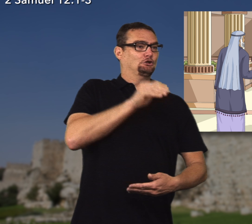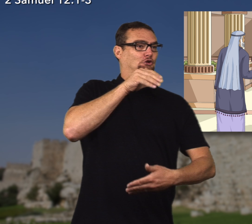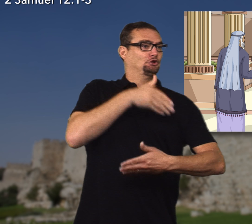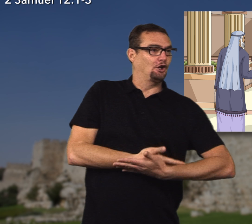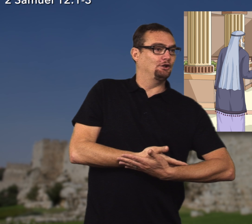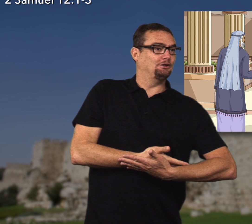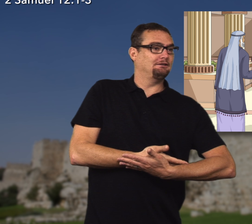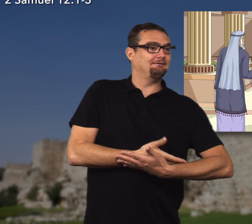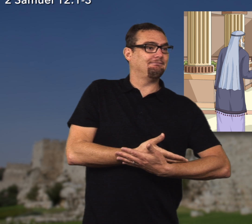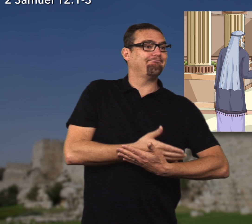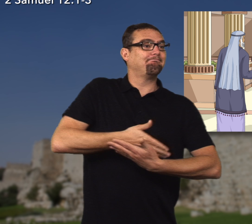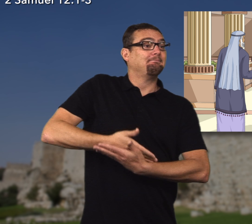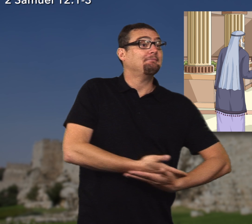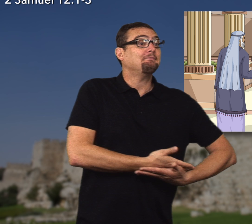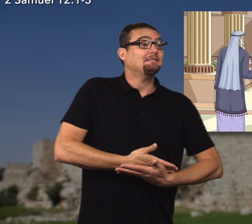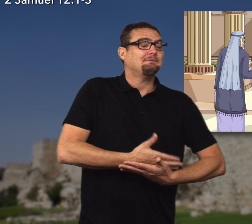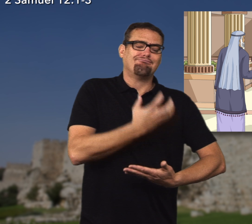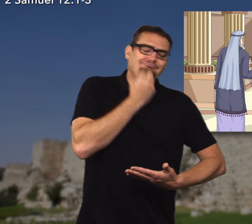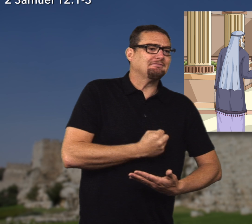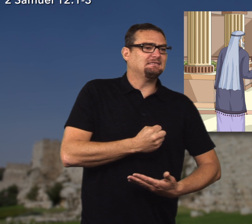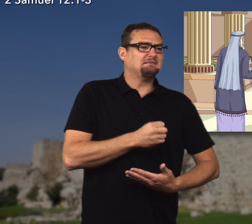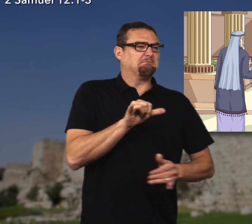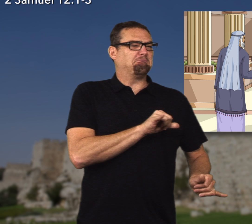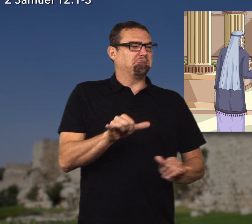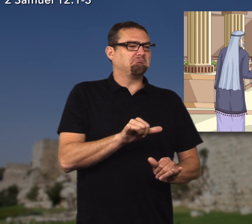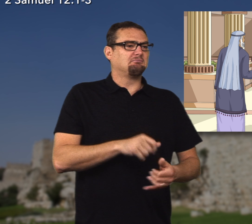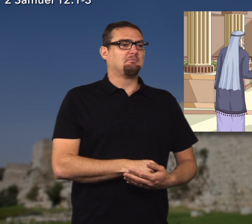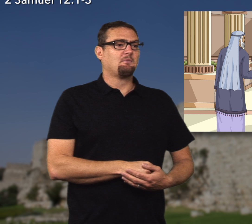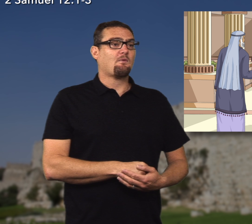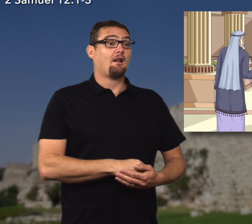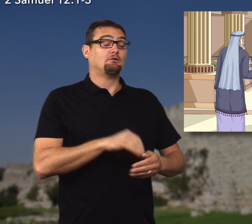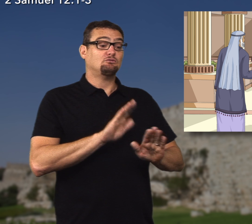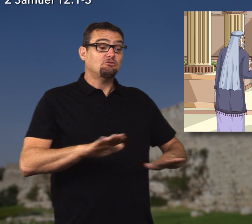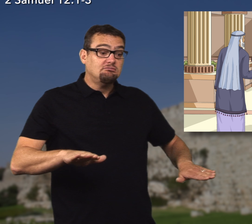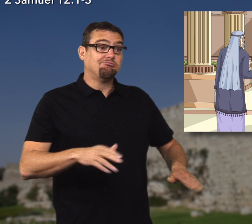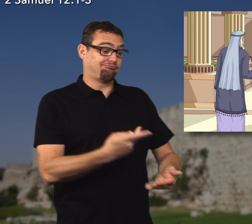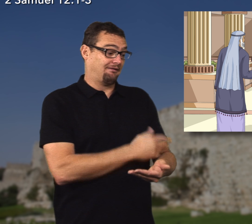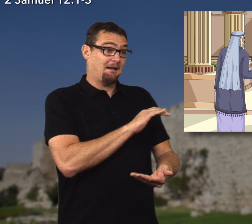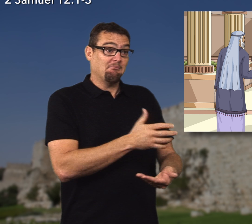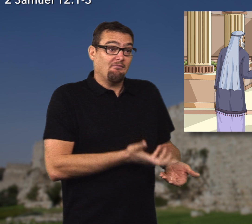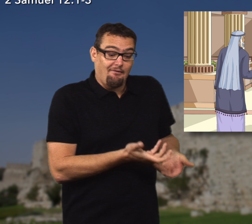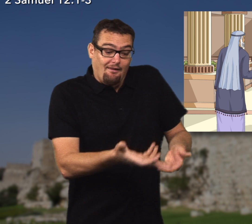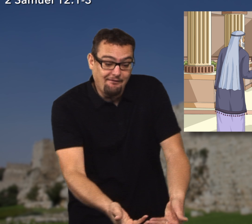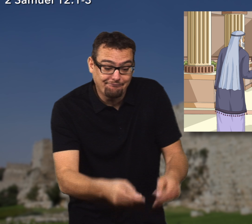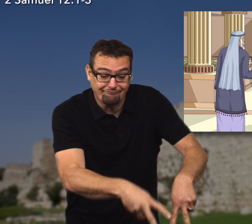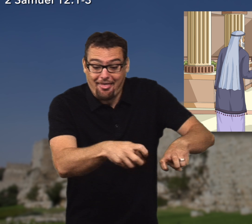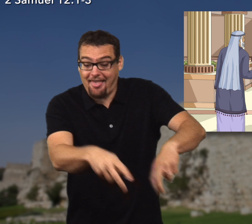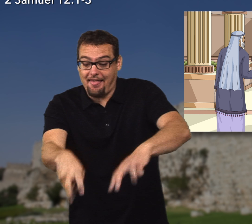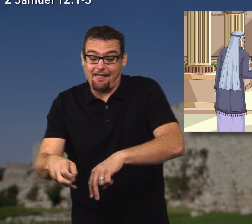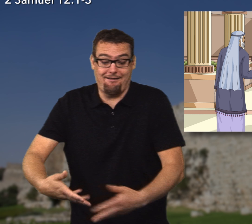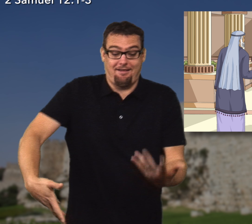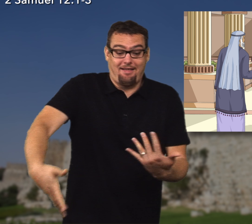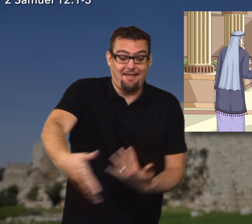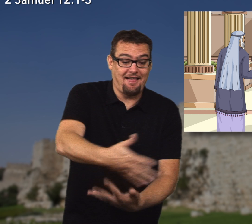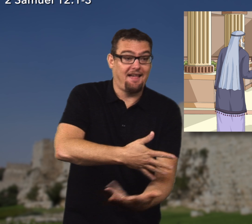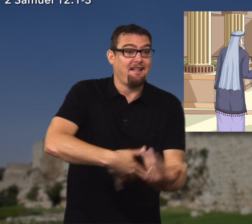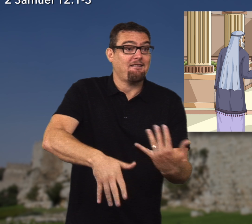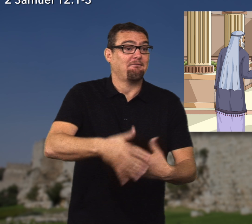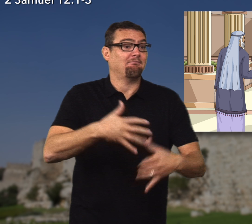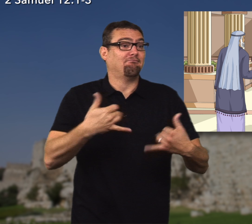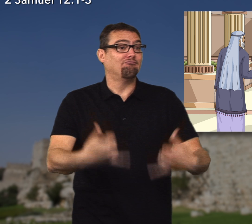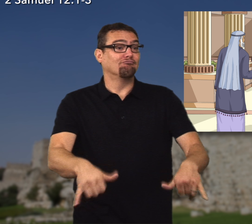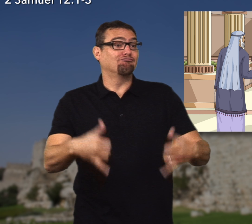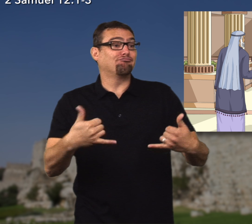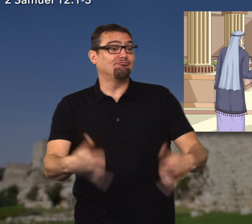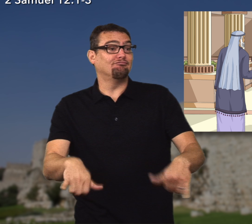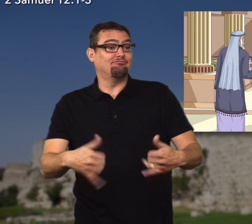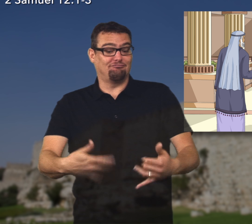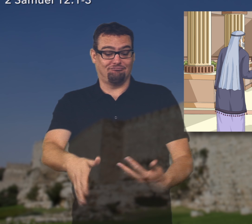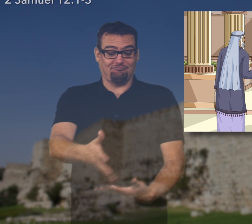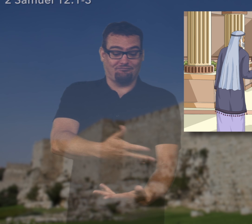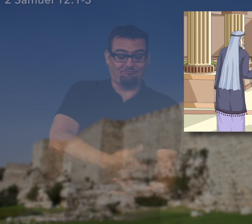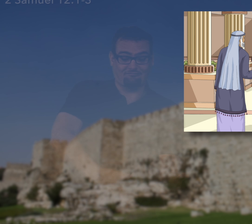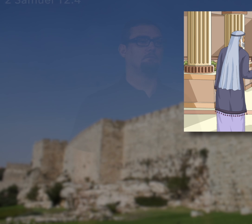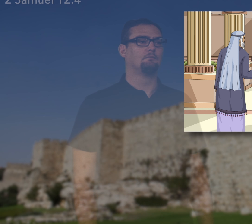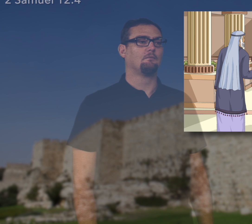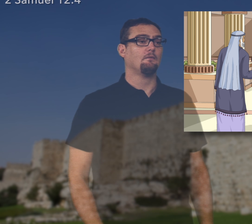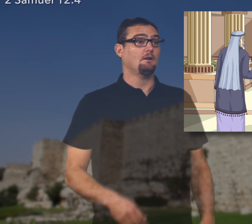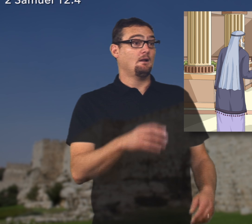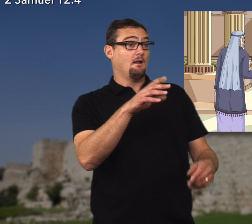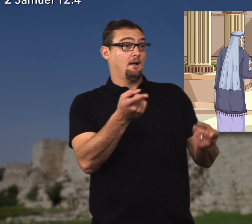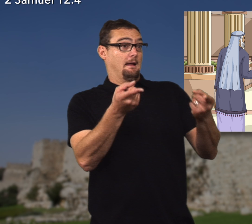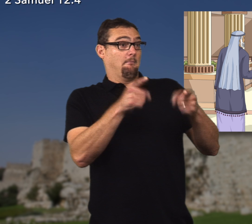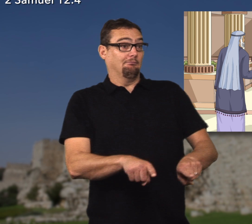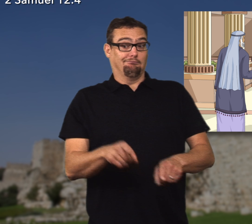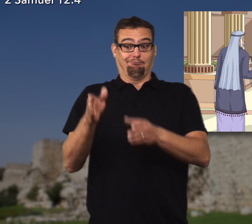it slept in his arms and was like a daughter to him.